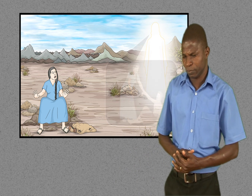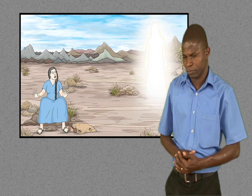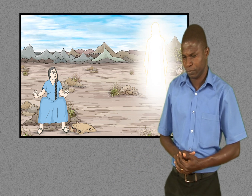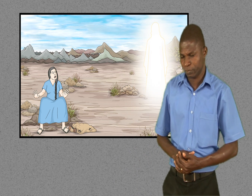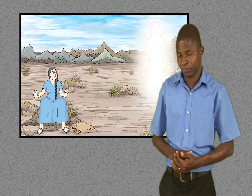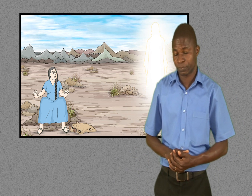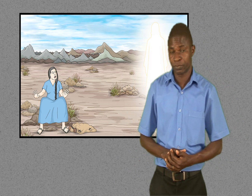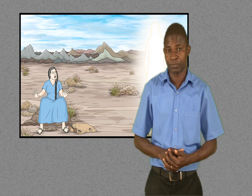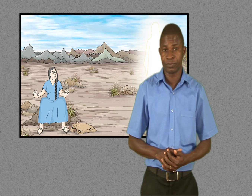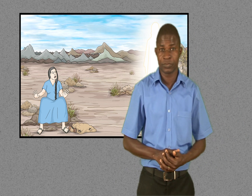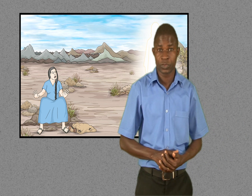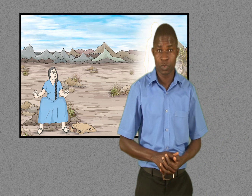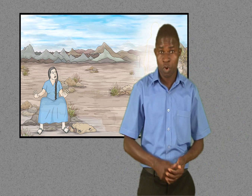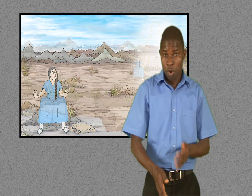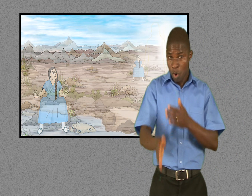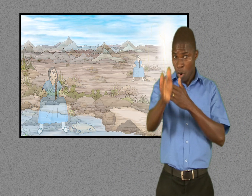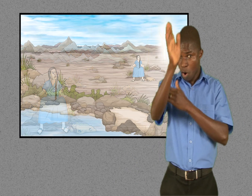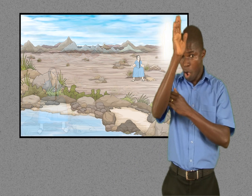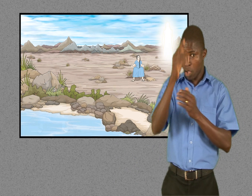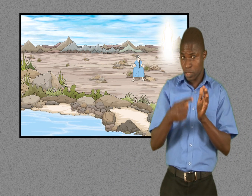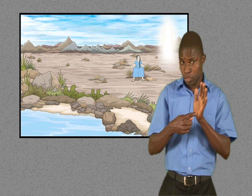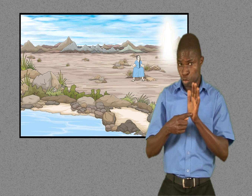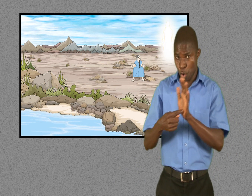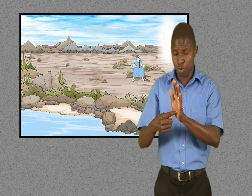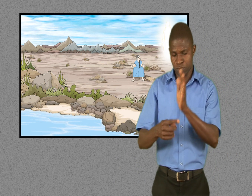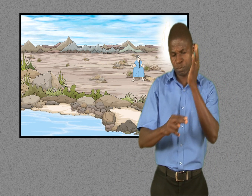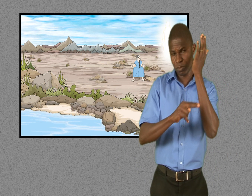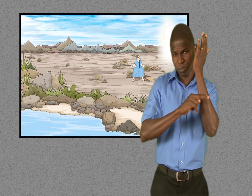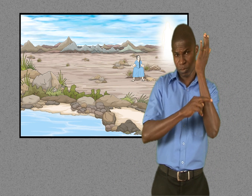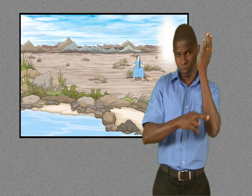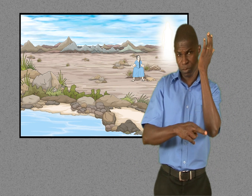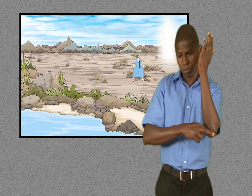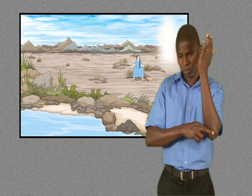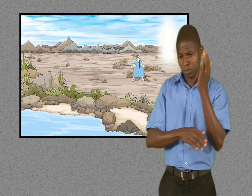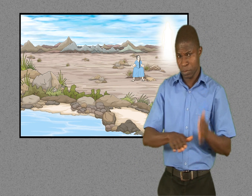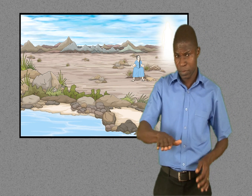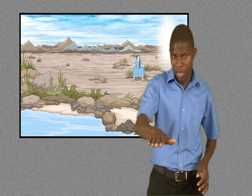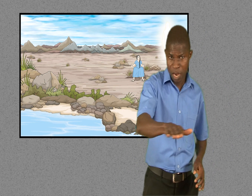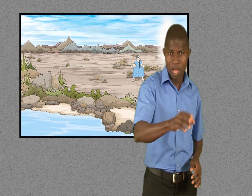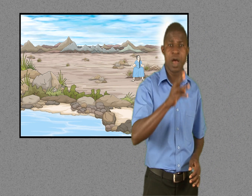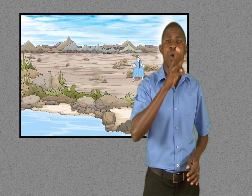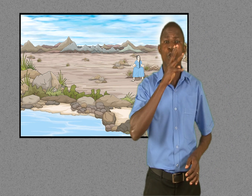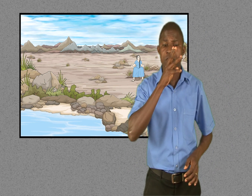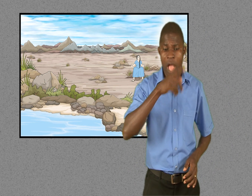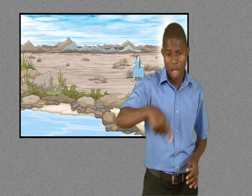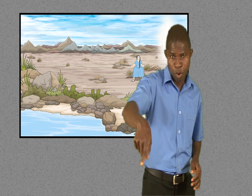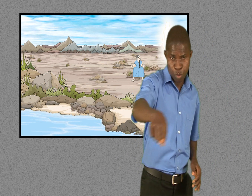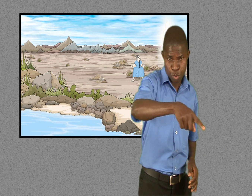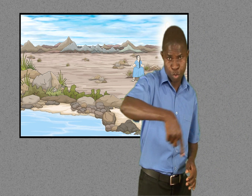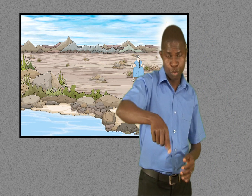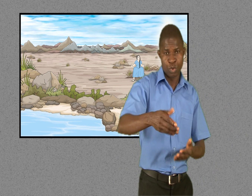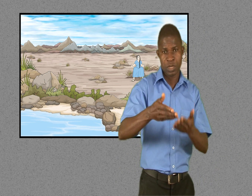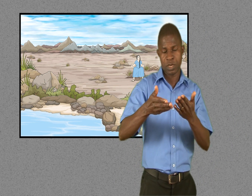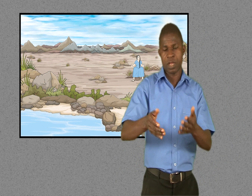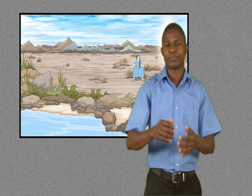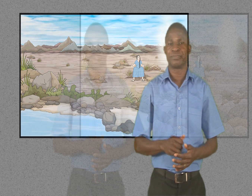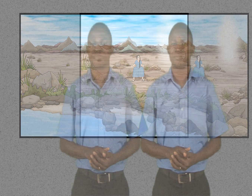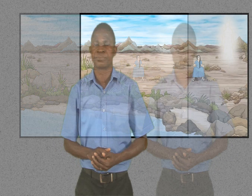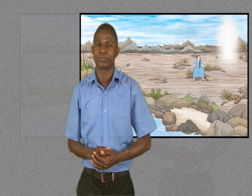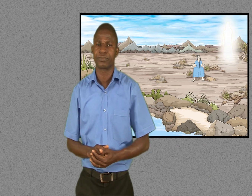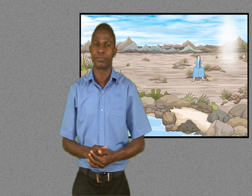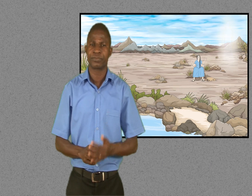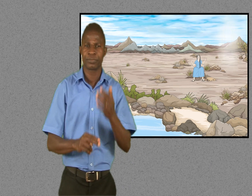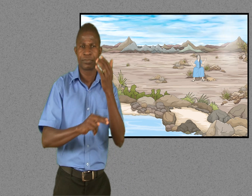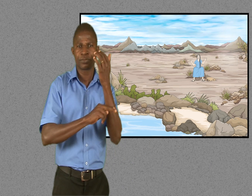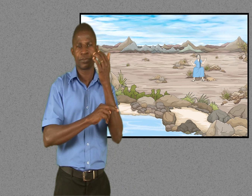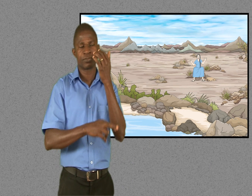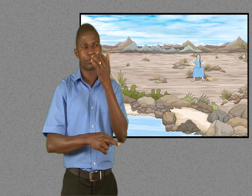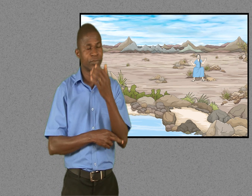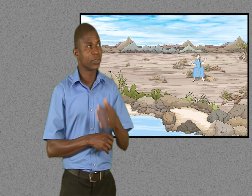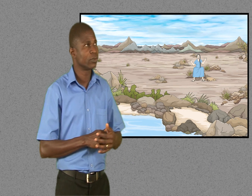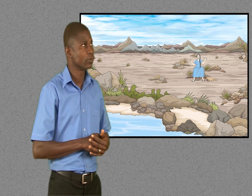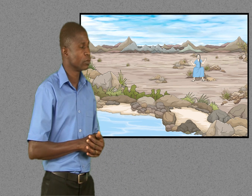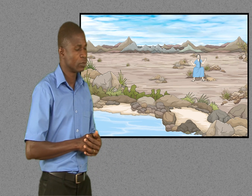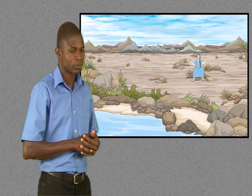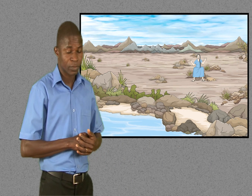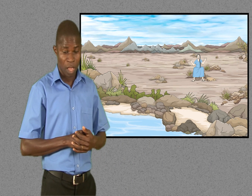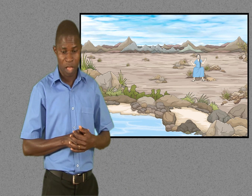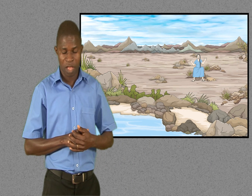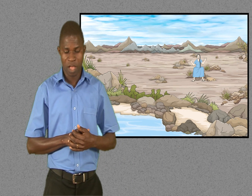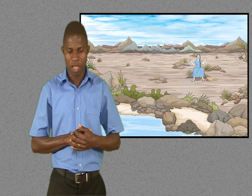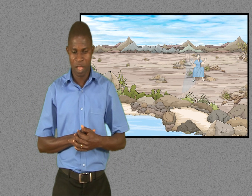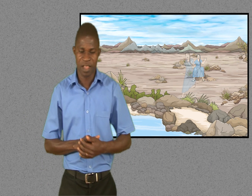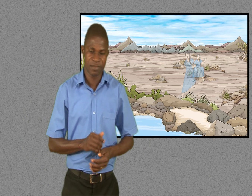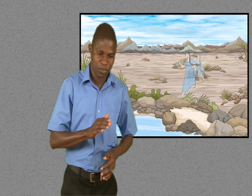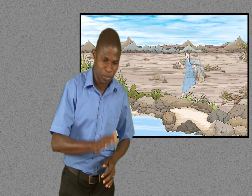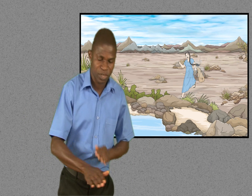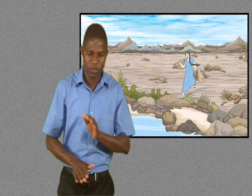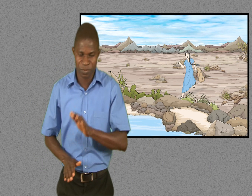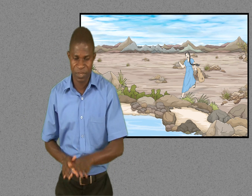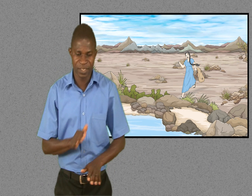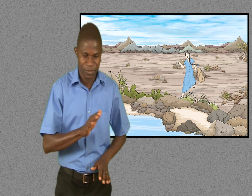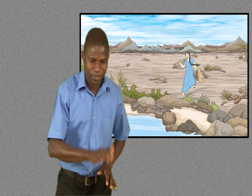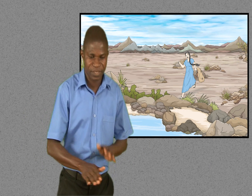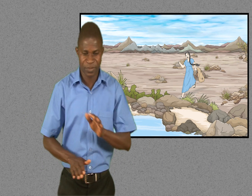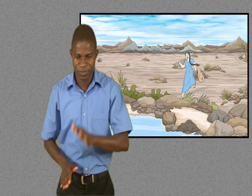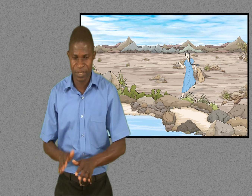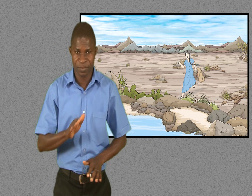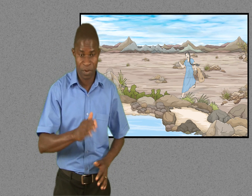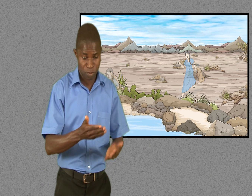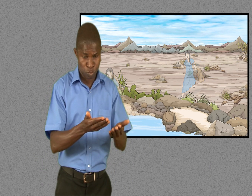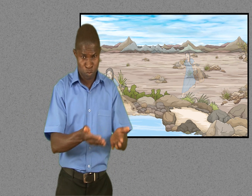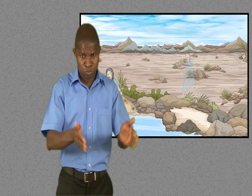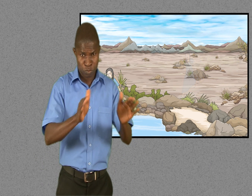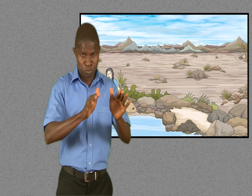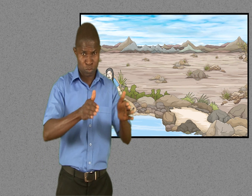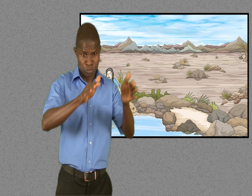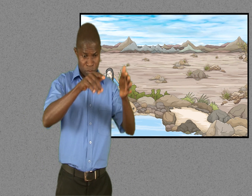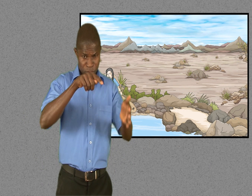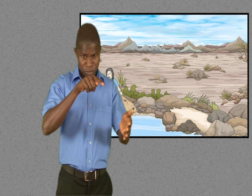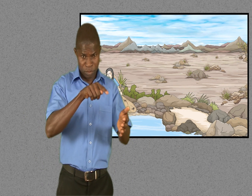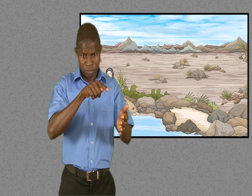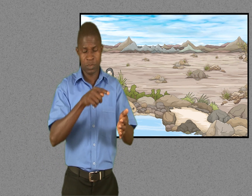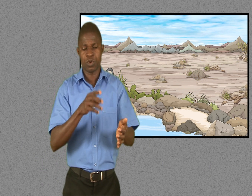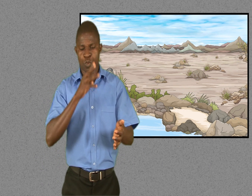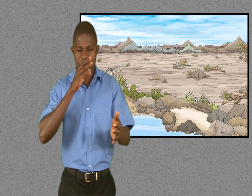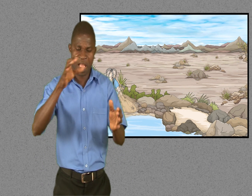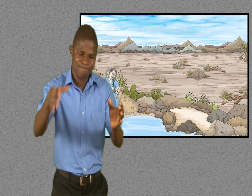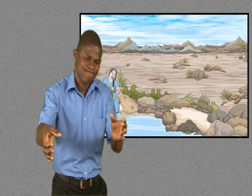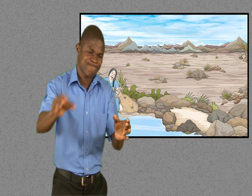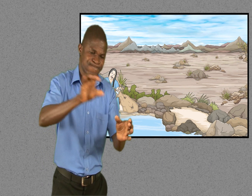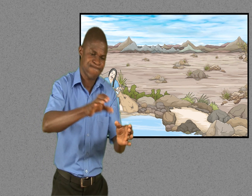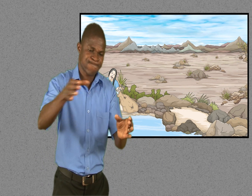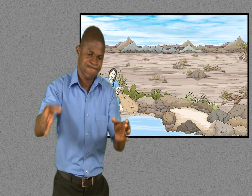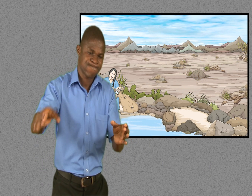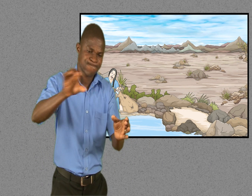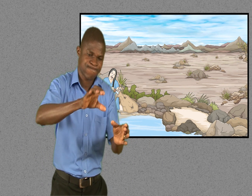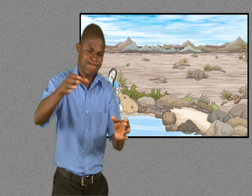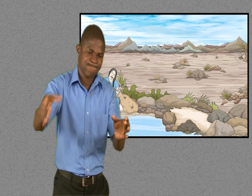Then God opened her eyes, and she saw a well of water.